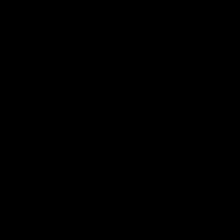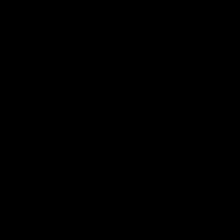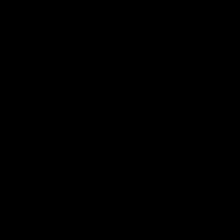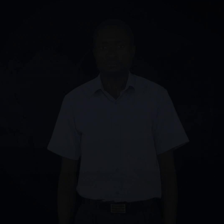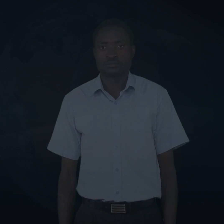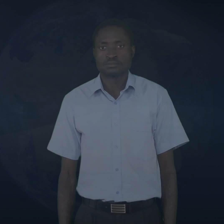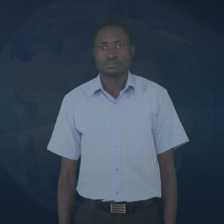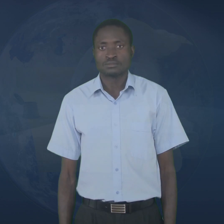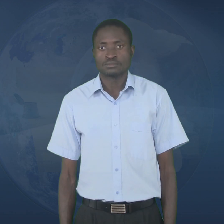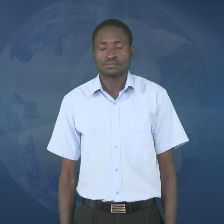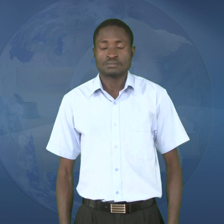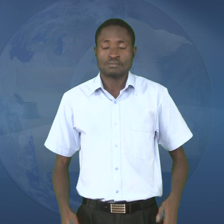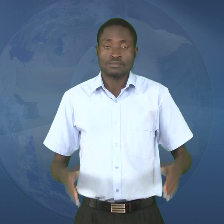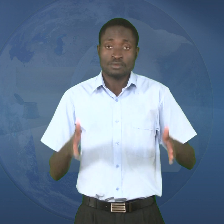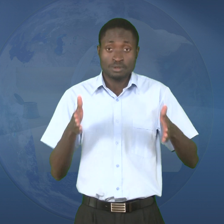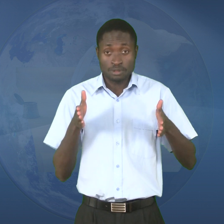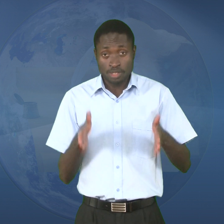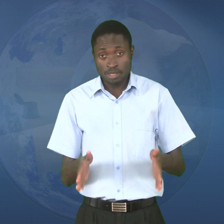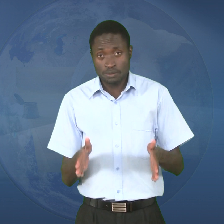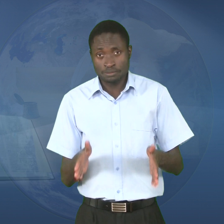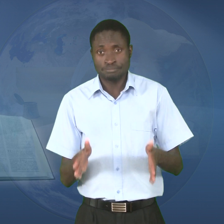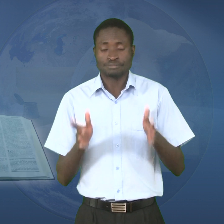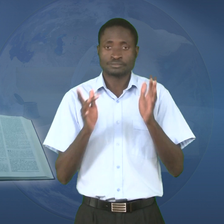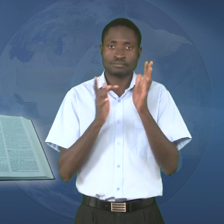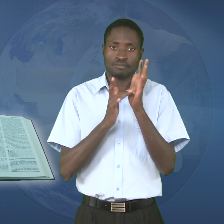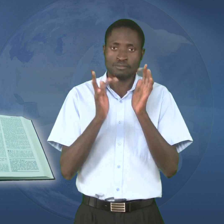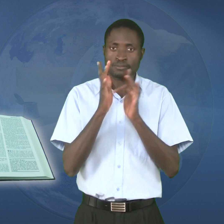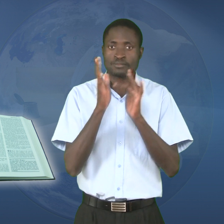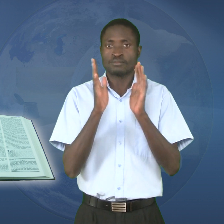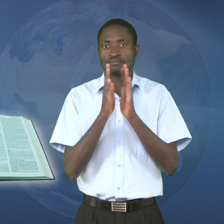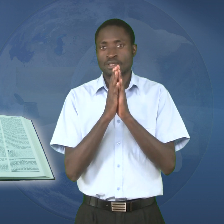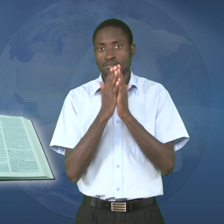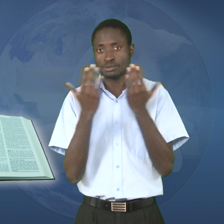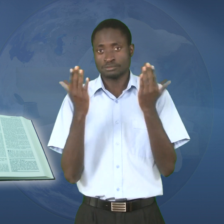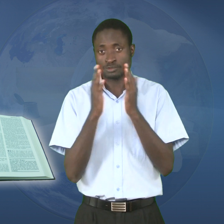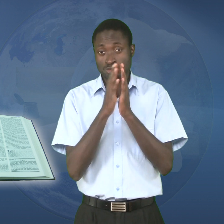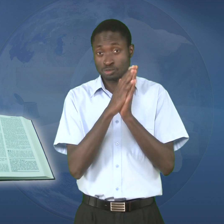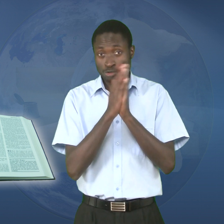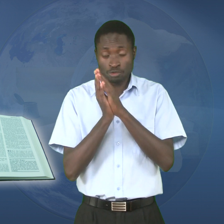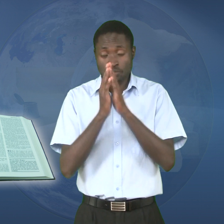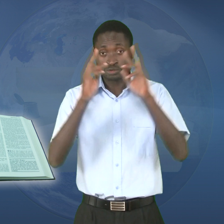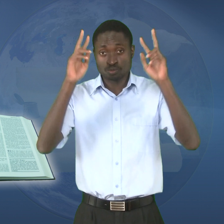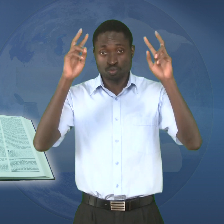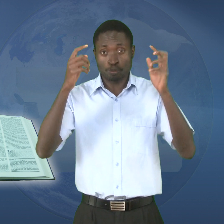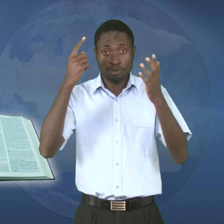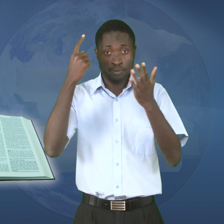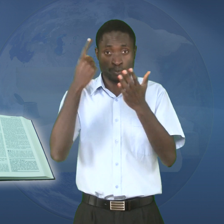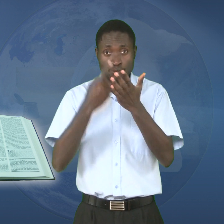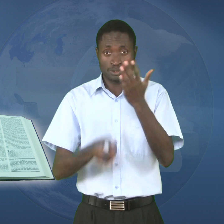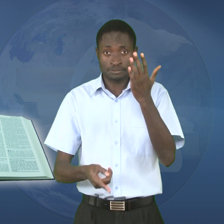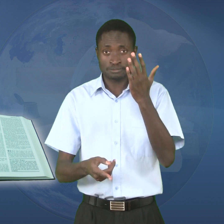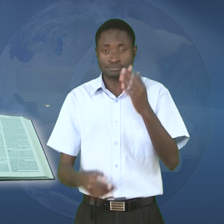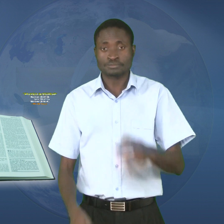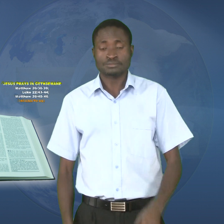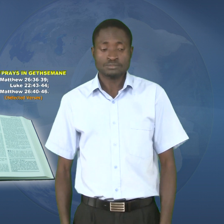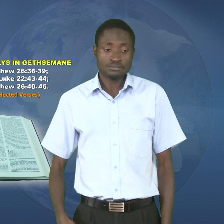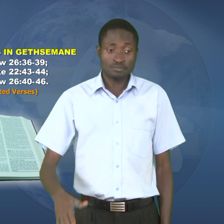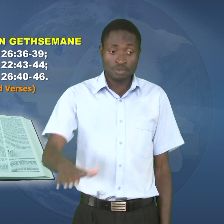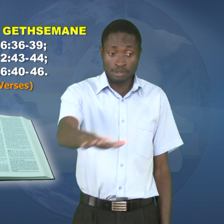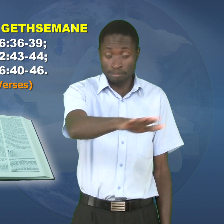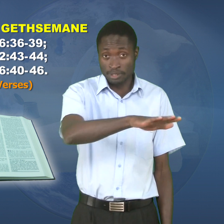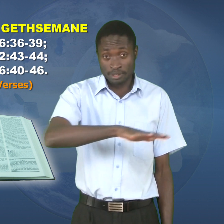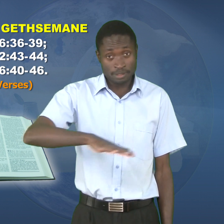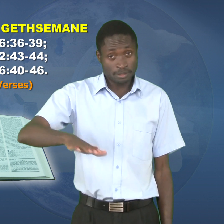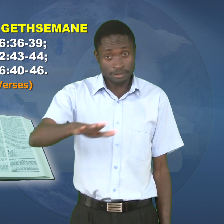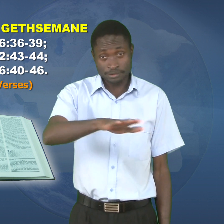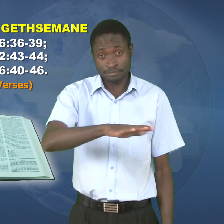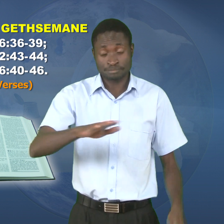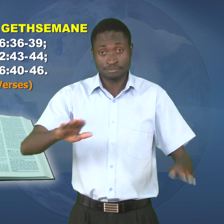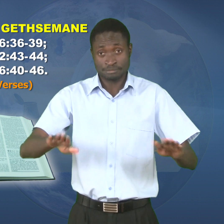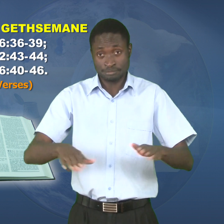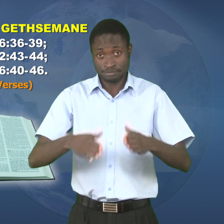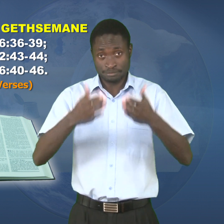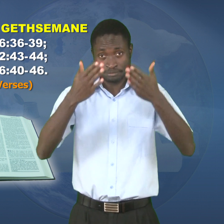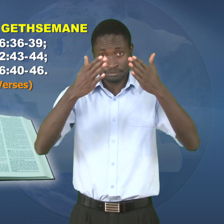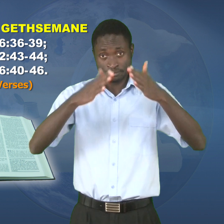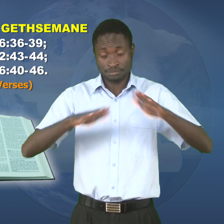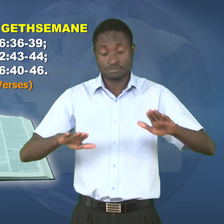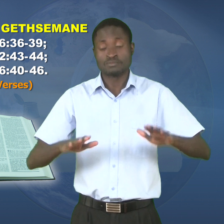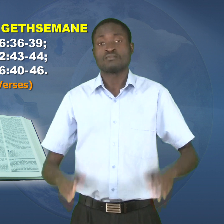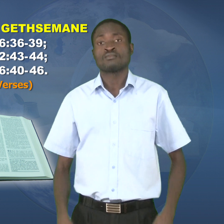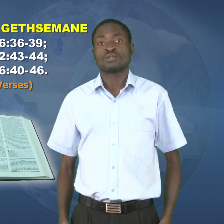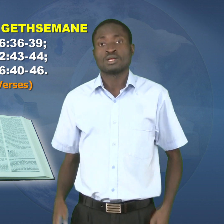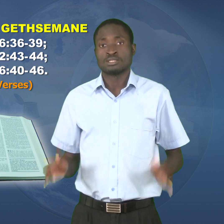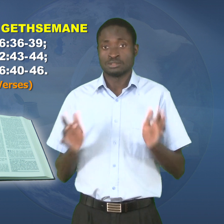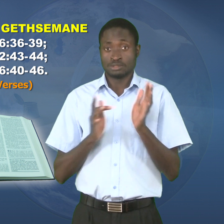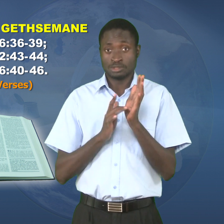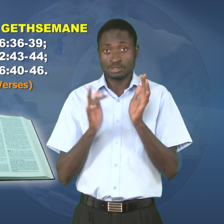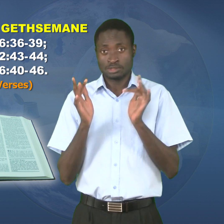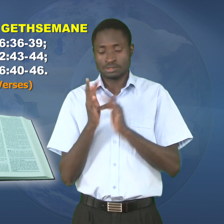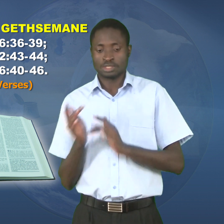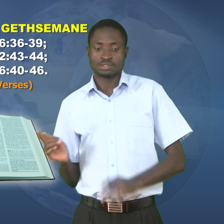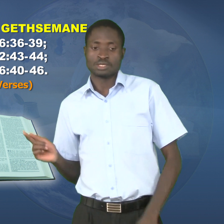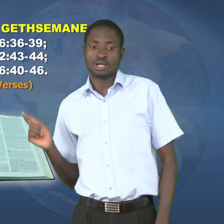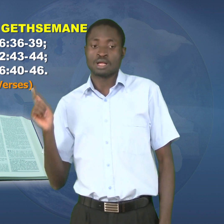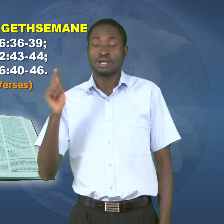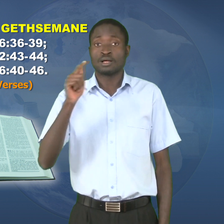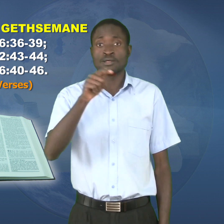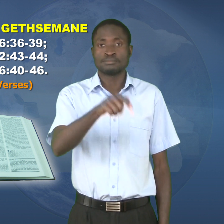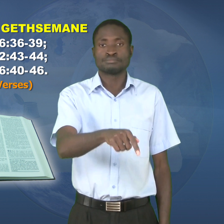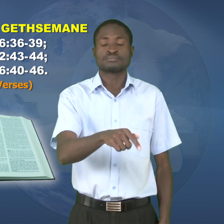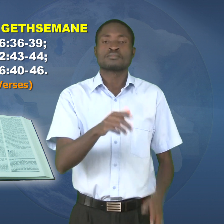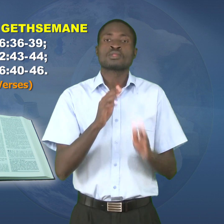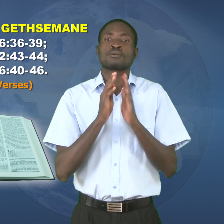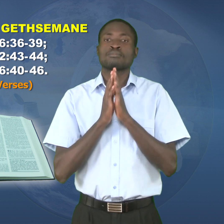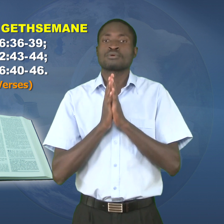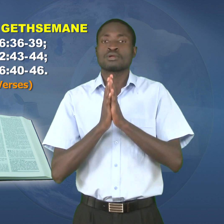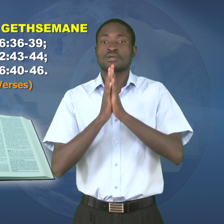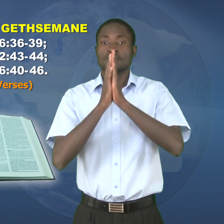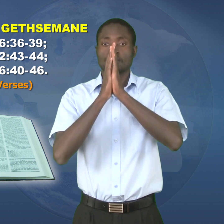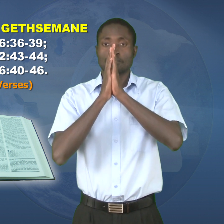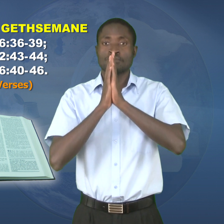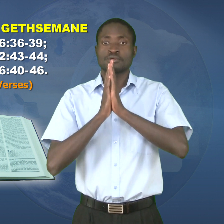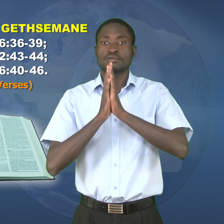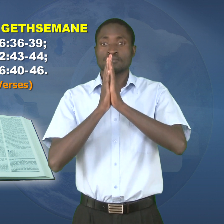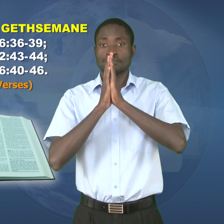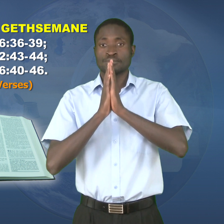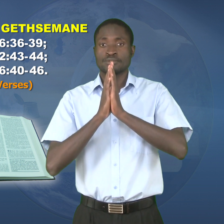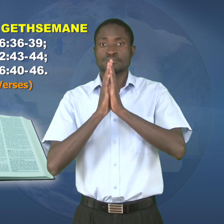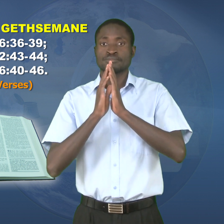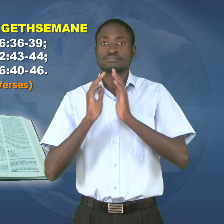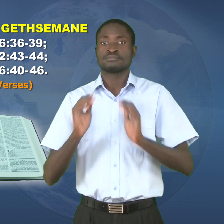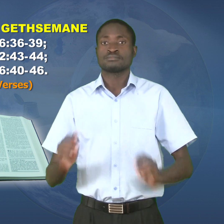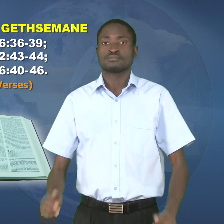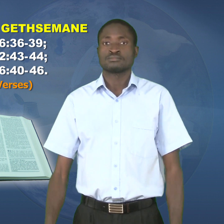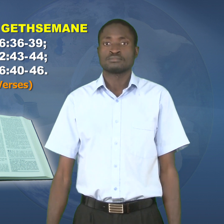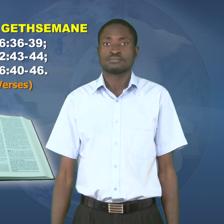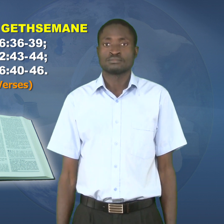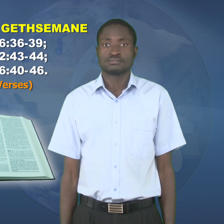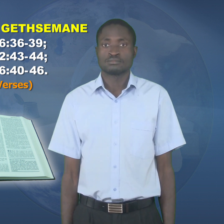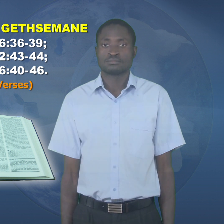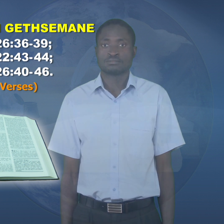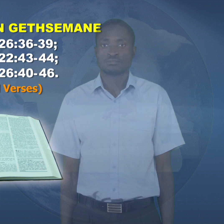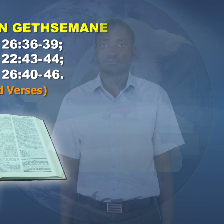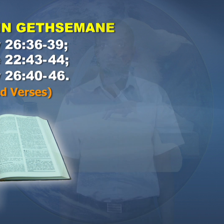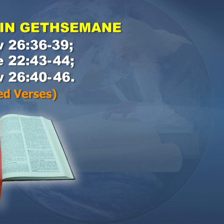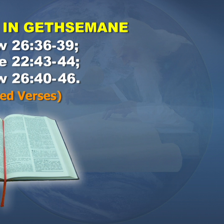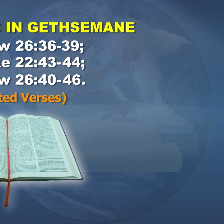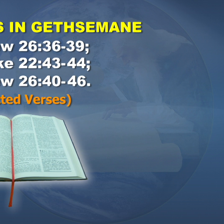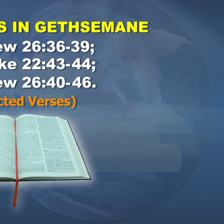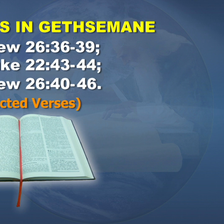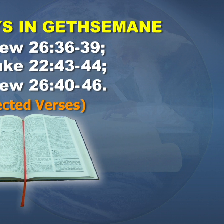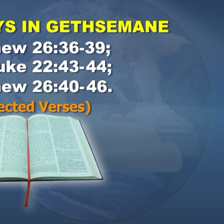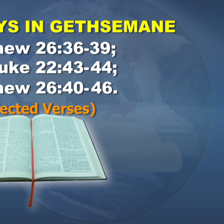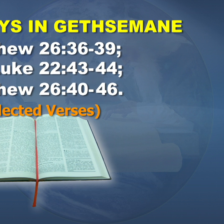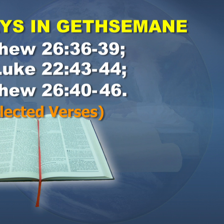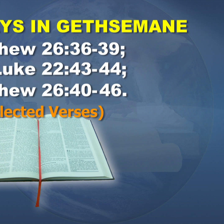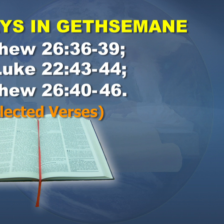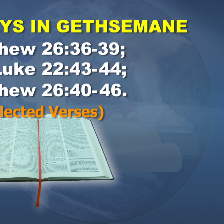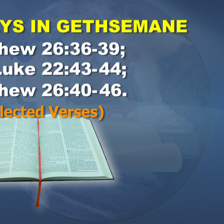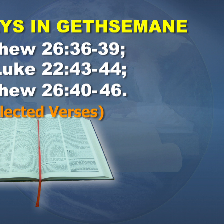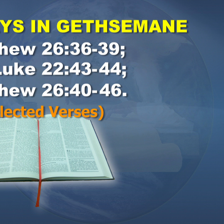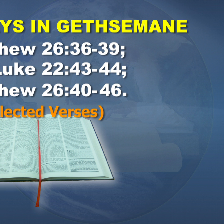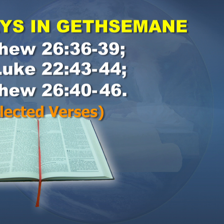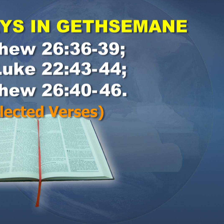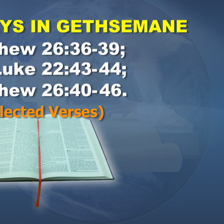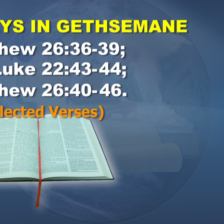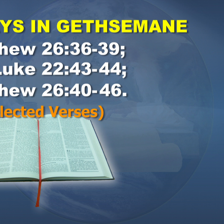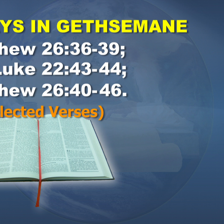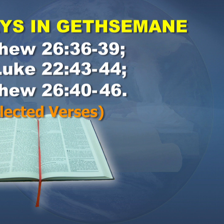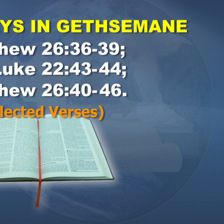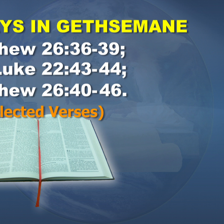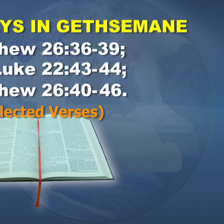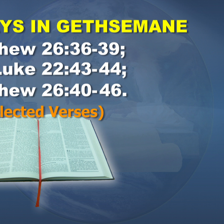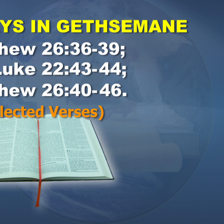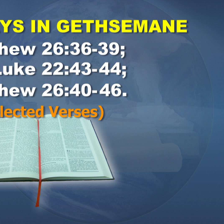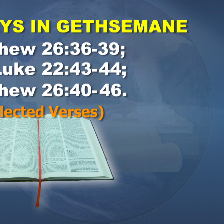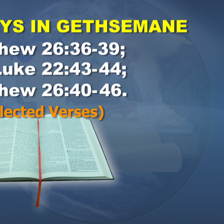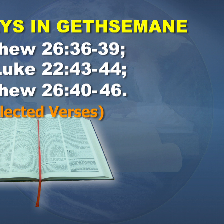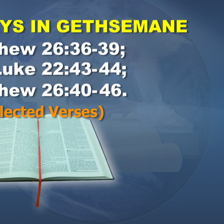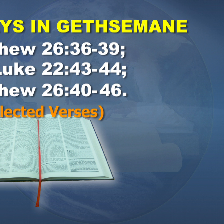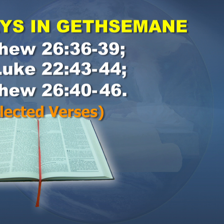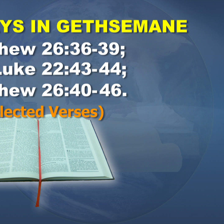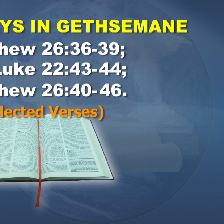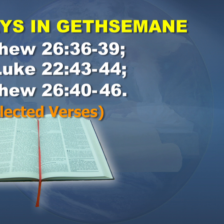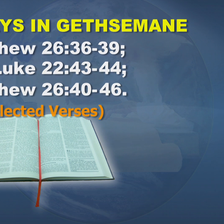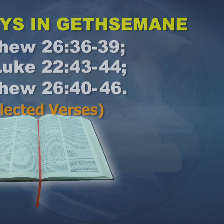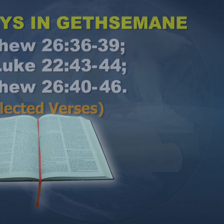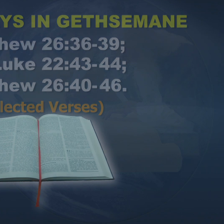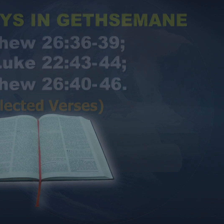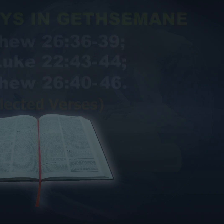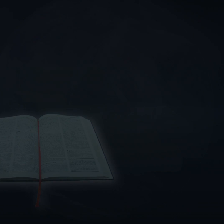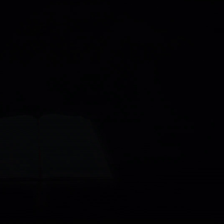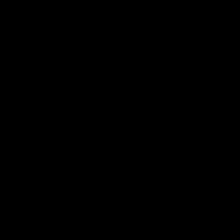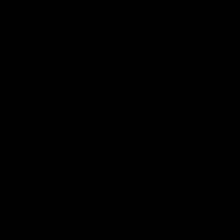Jesus prays in Gethsemane